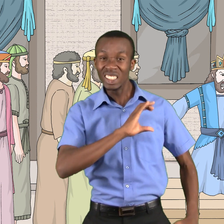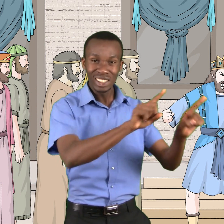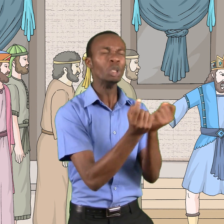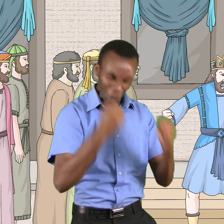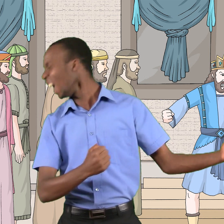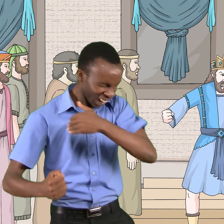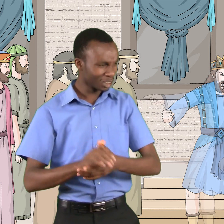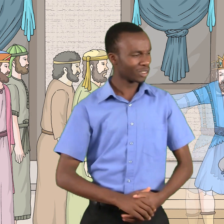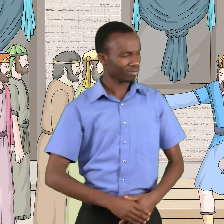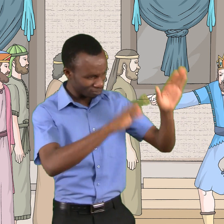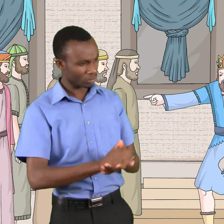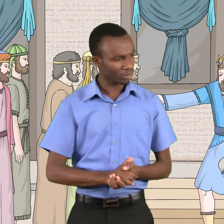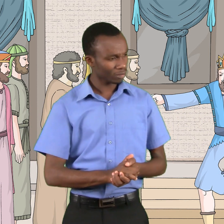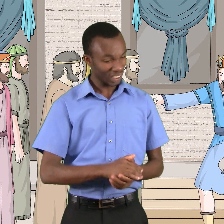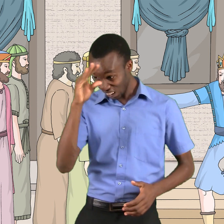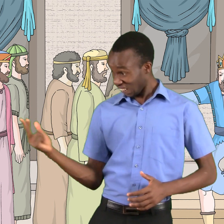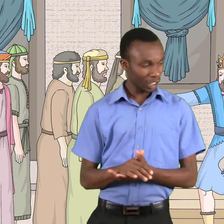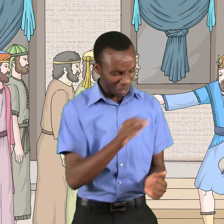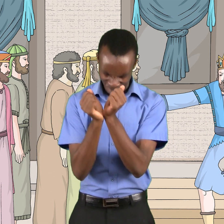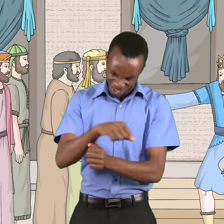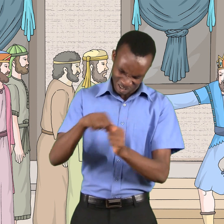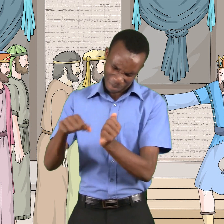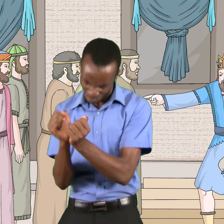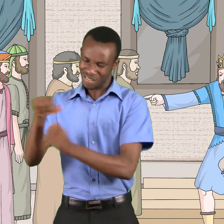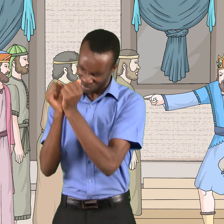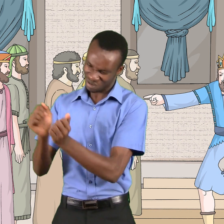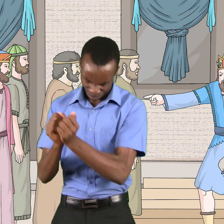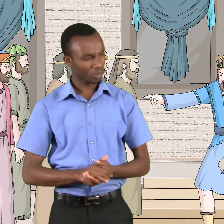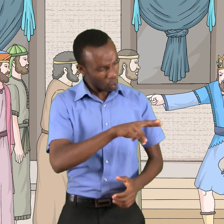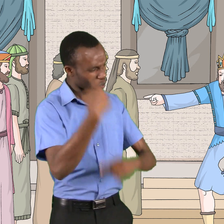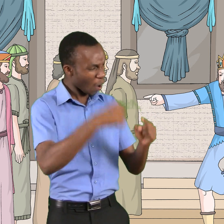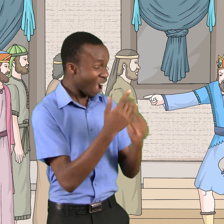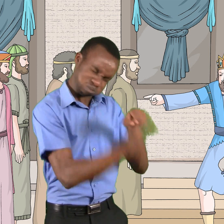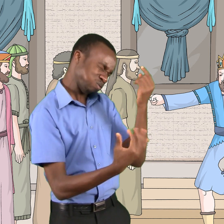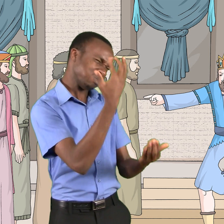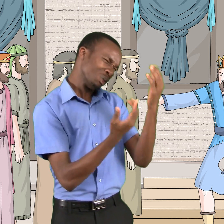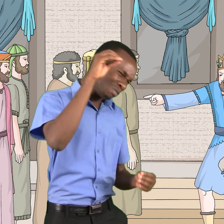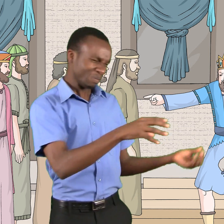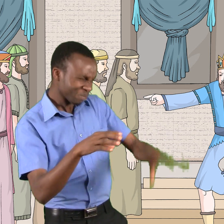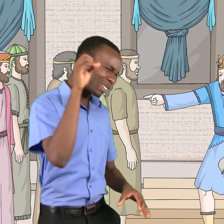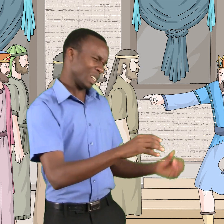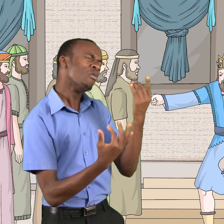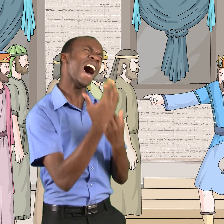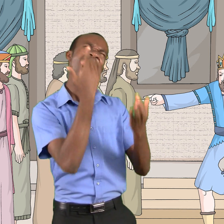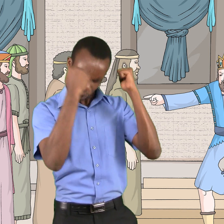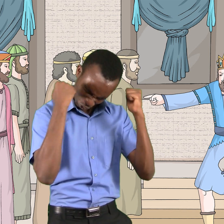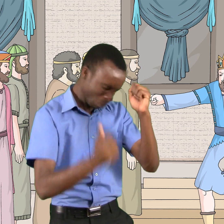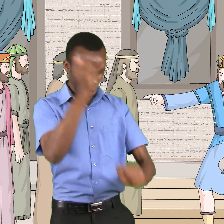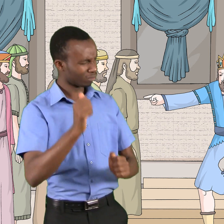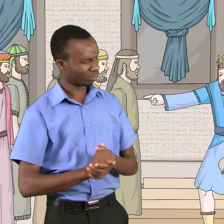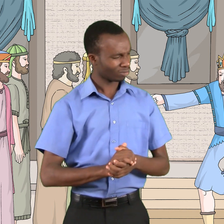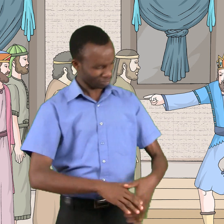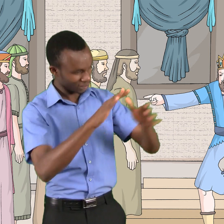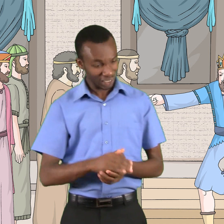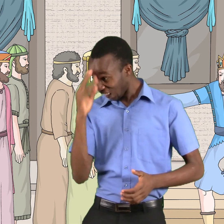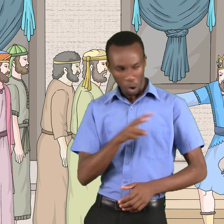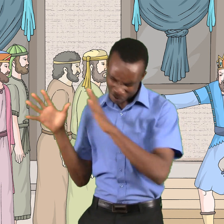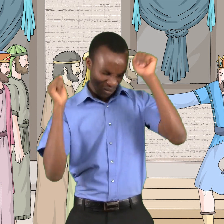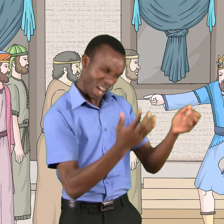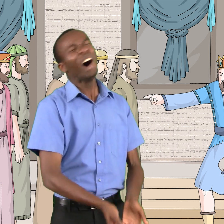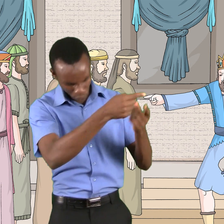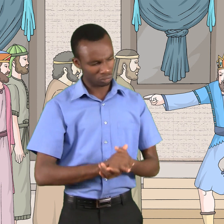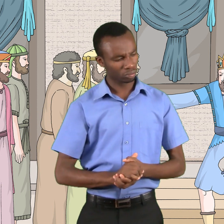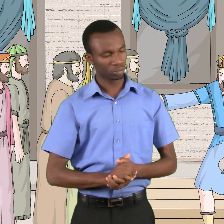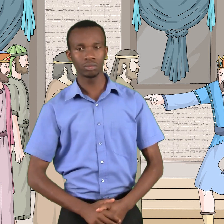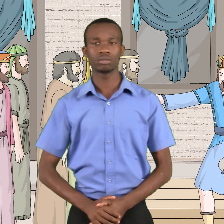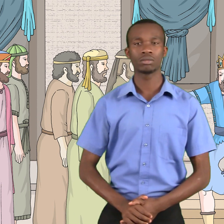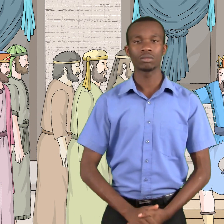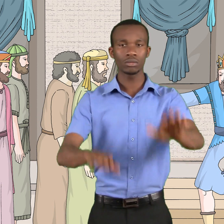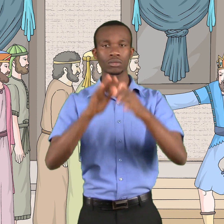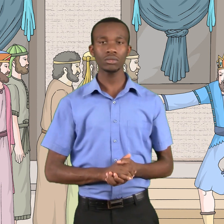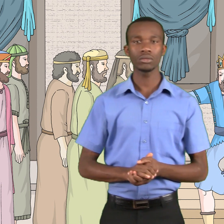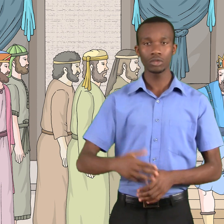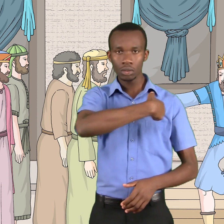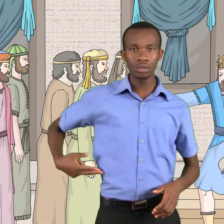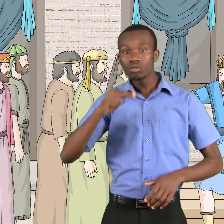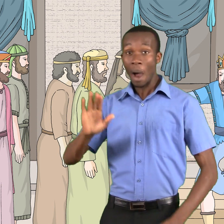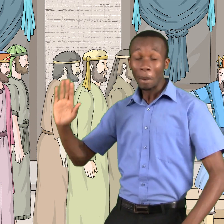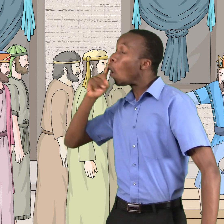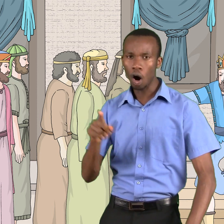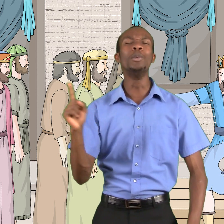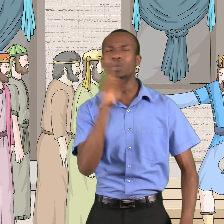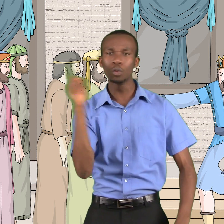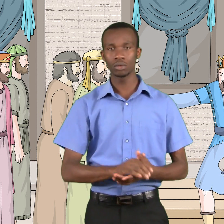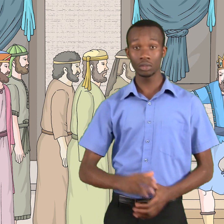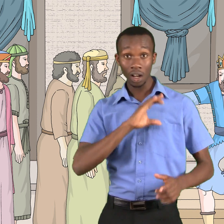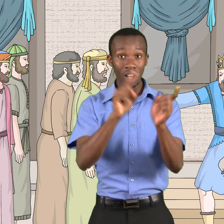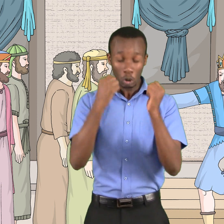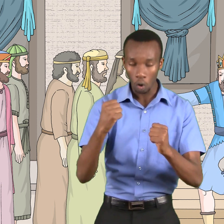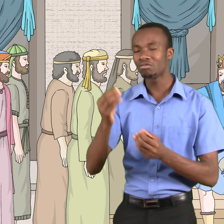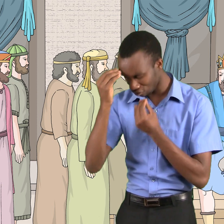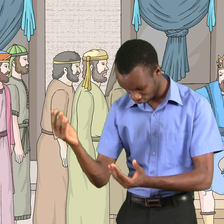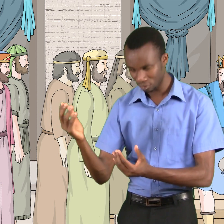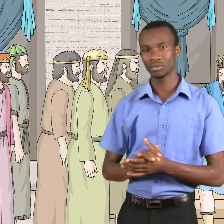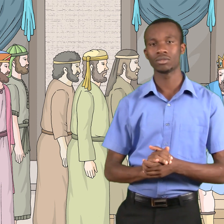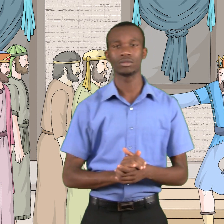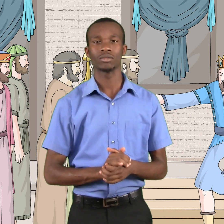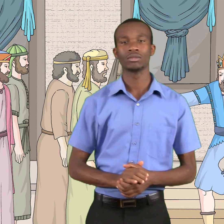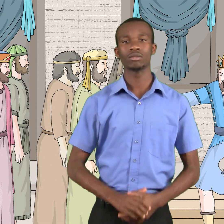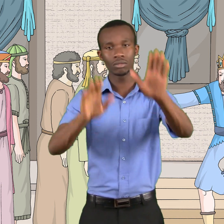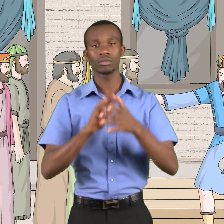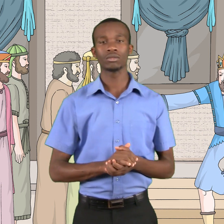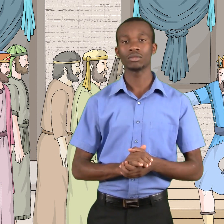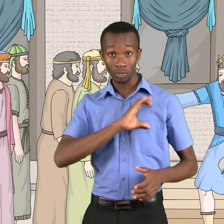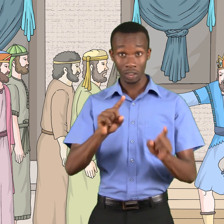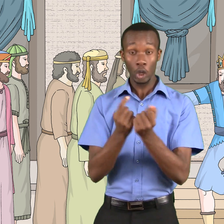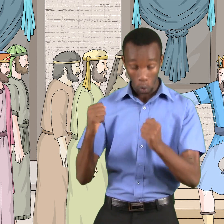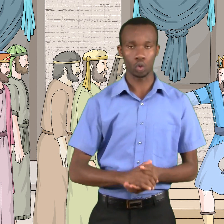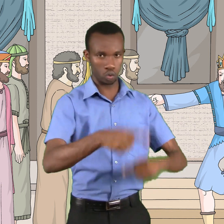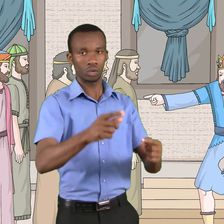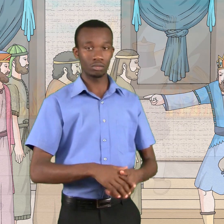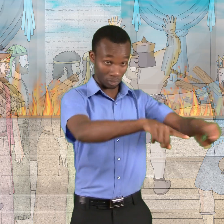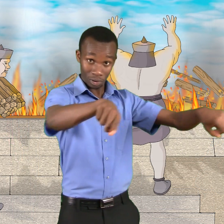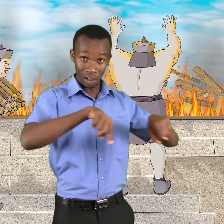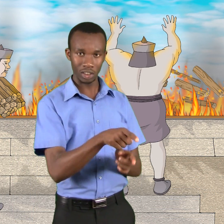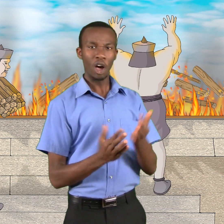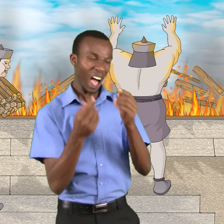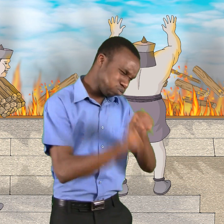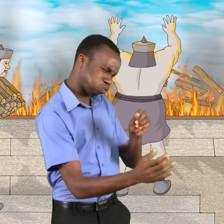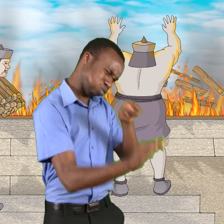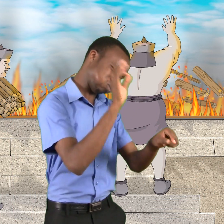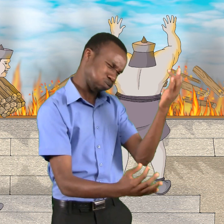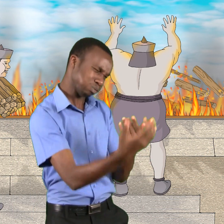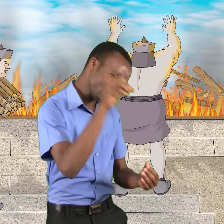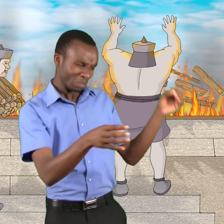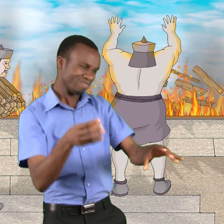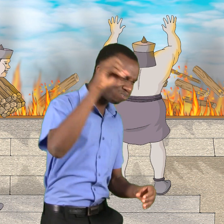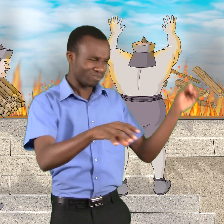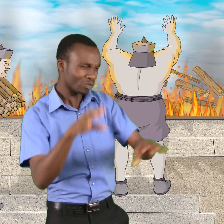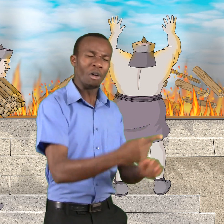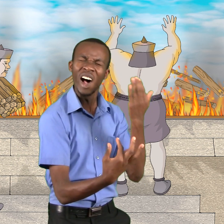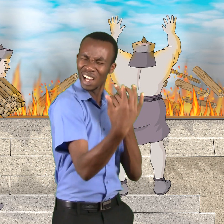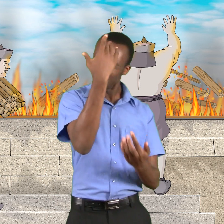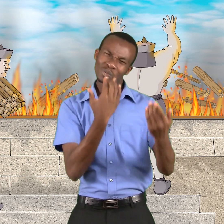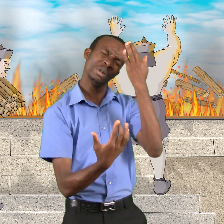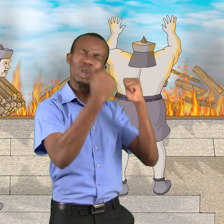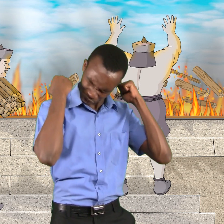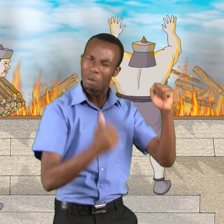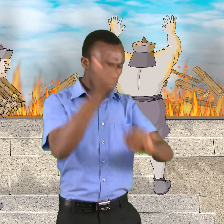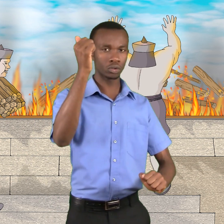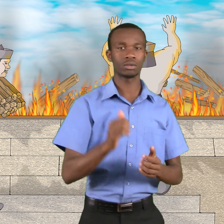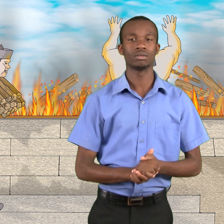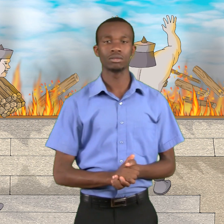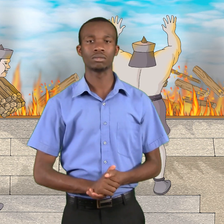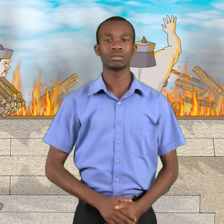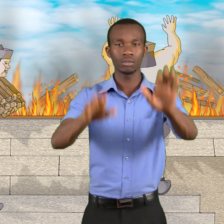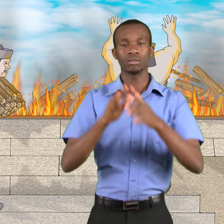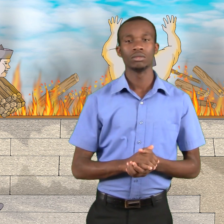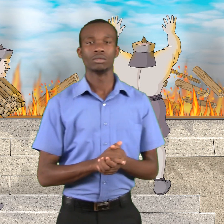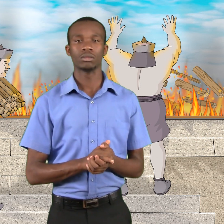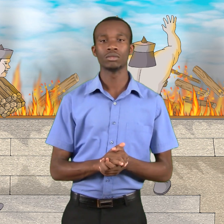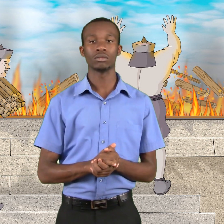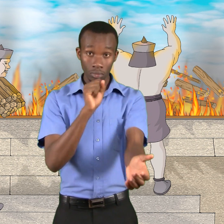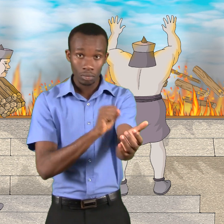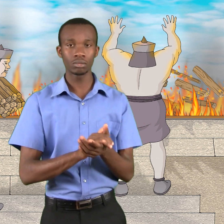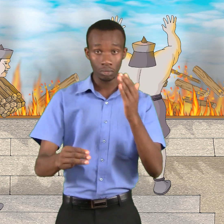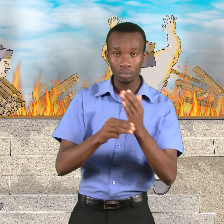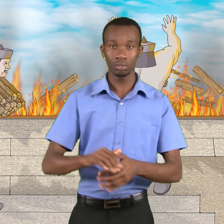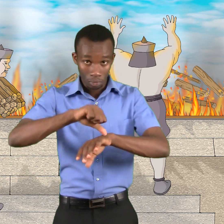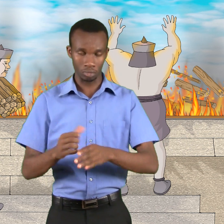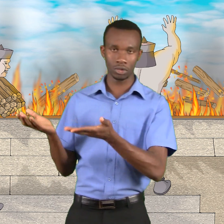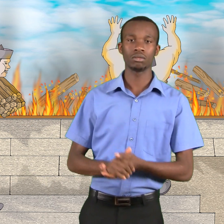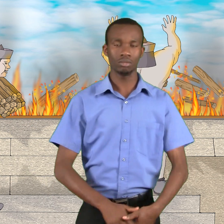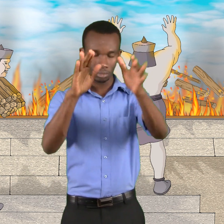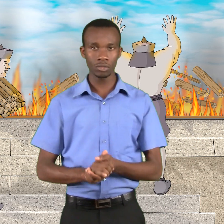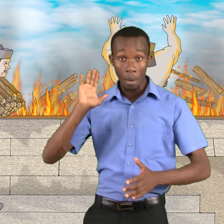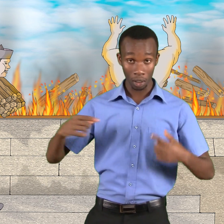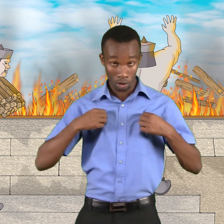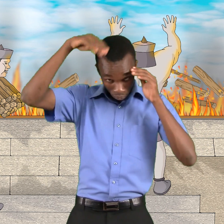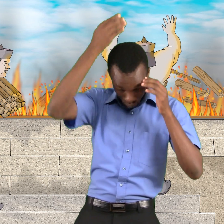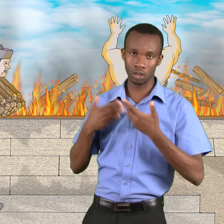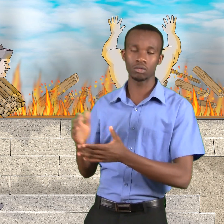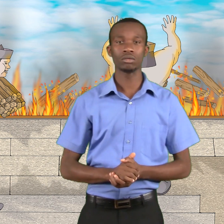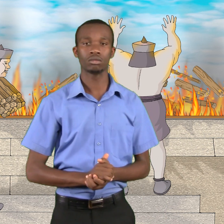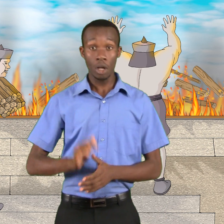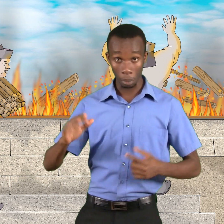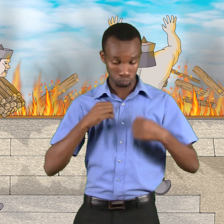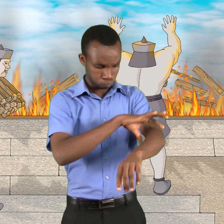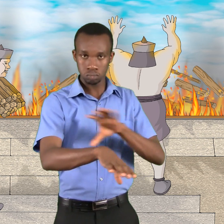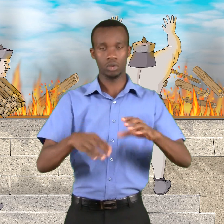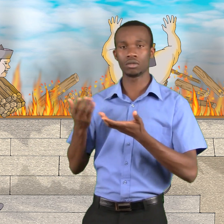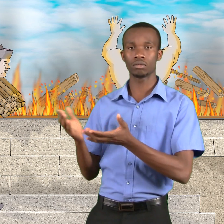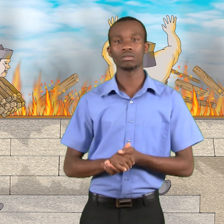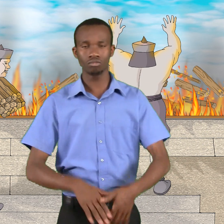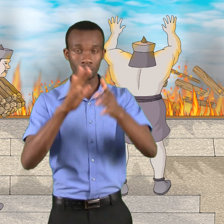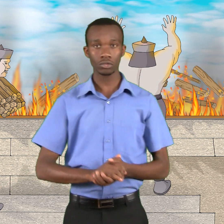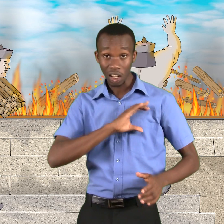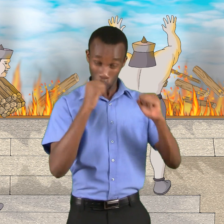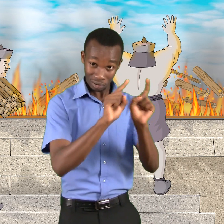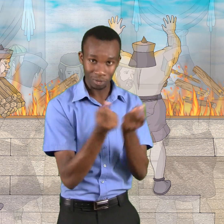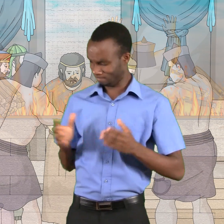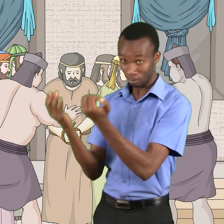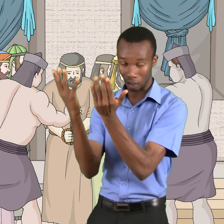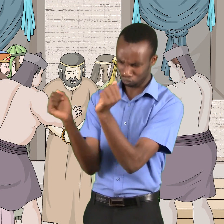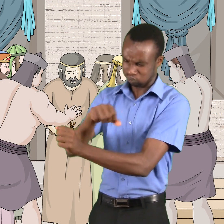He gave orders to heat the furnace seven times hotter than usual, and he commanded some mighty men of valor in his army to tie up Shadrach, Meshach, and Abednego and throw them into the blazing fiery furnace.